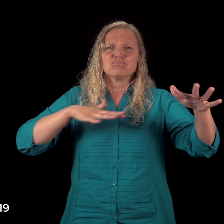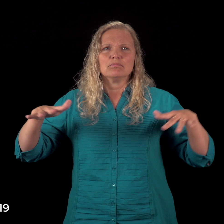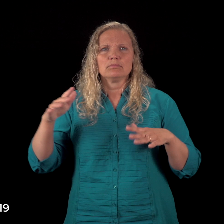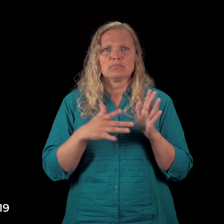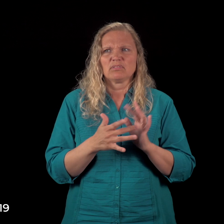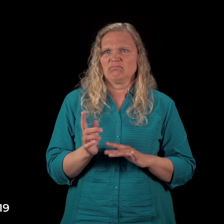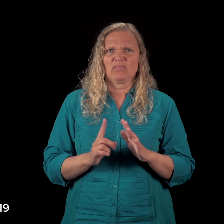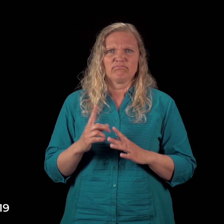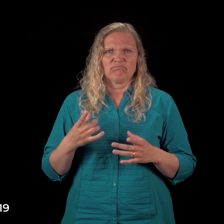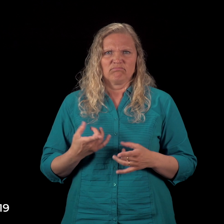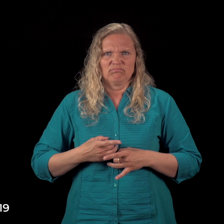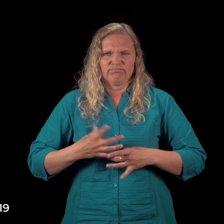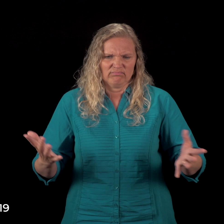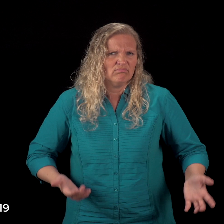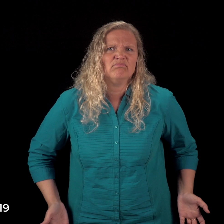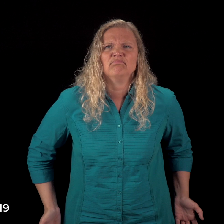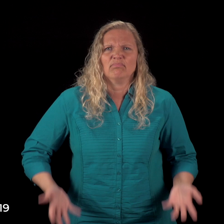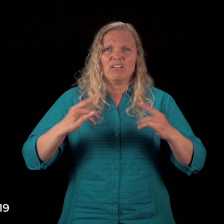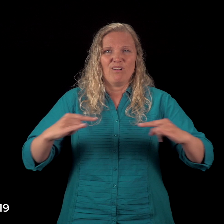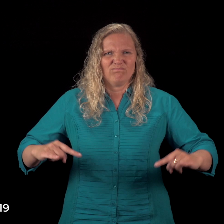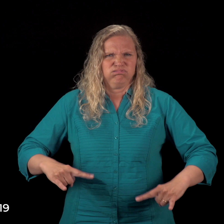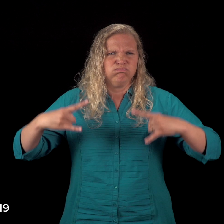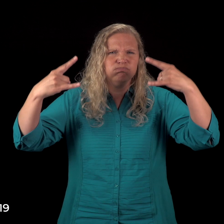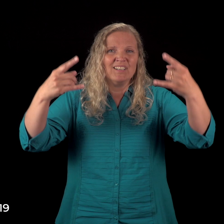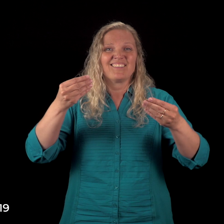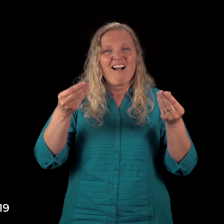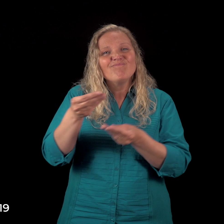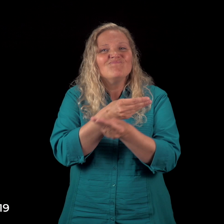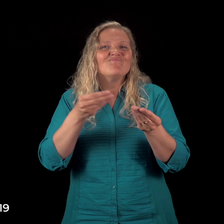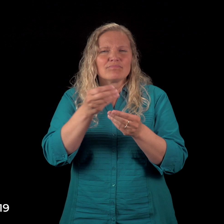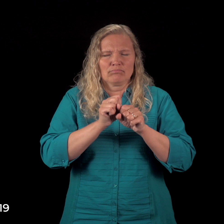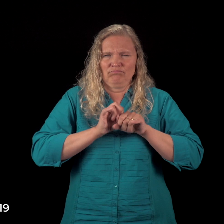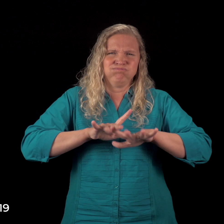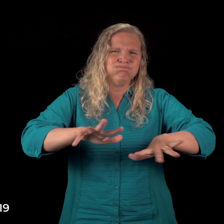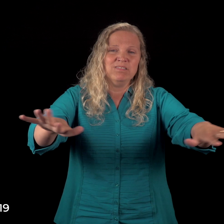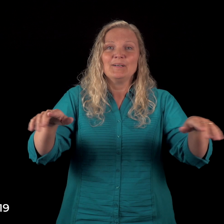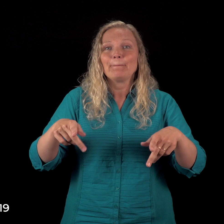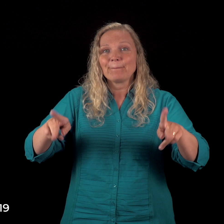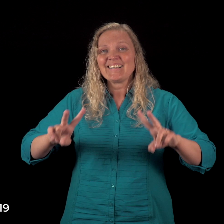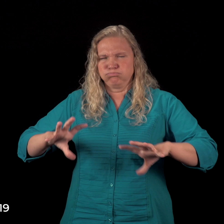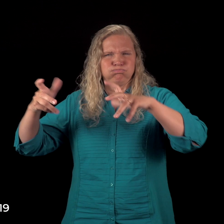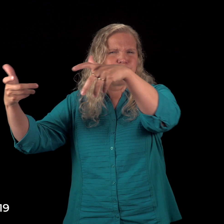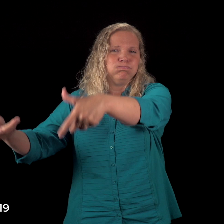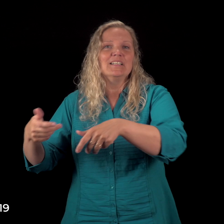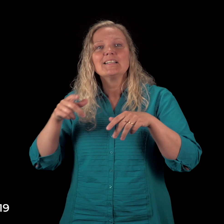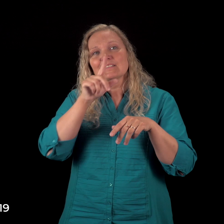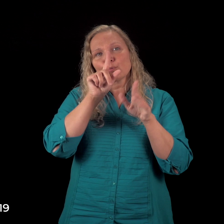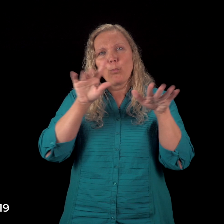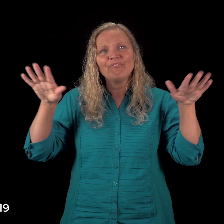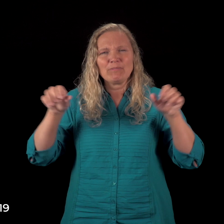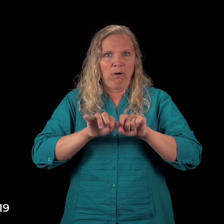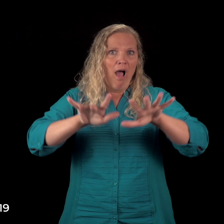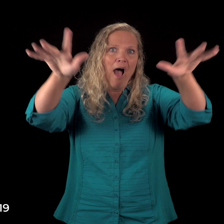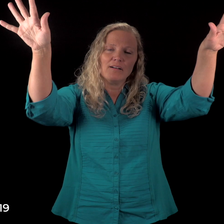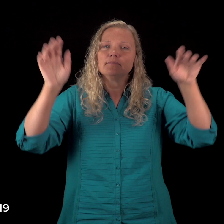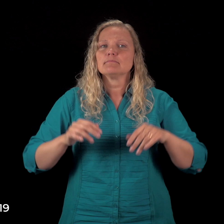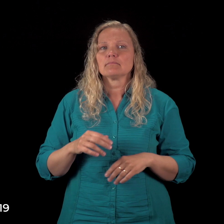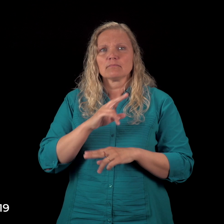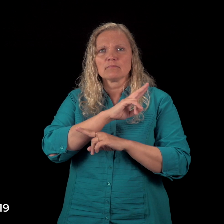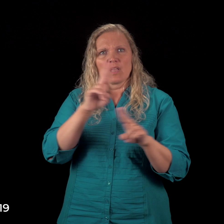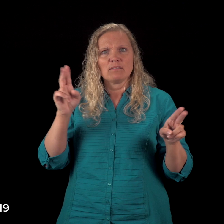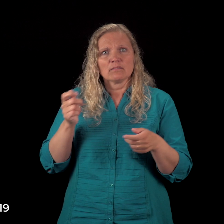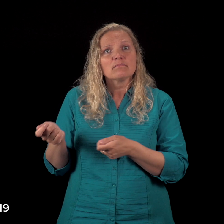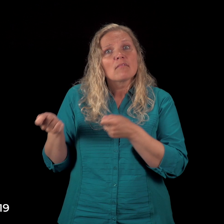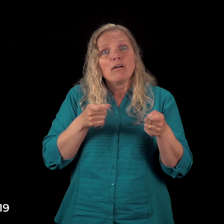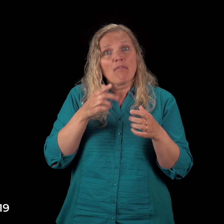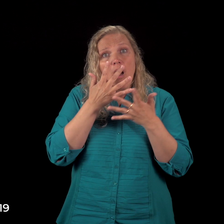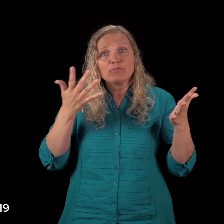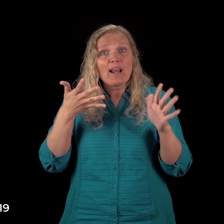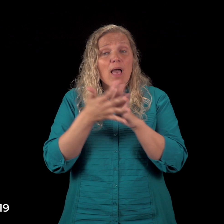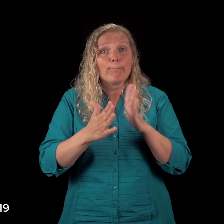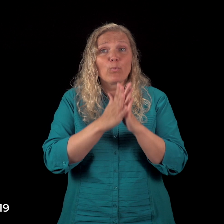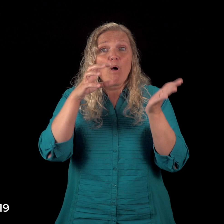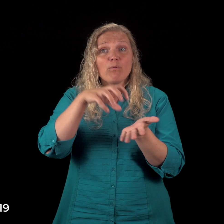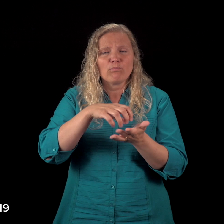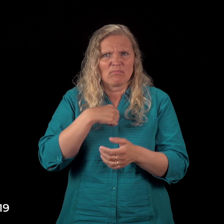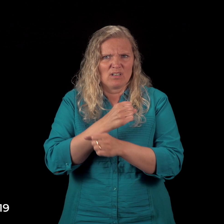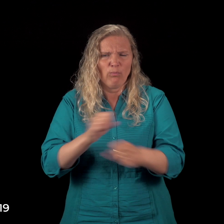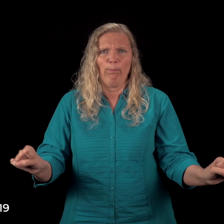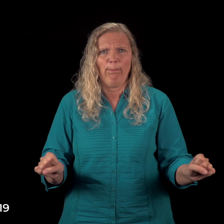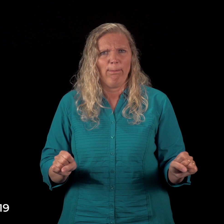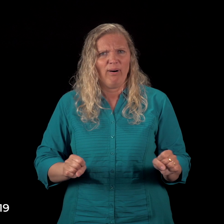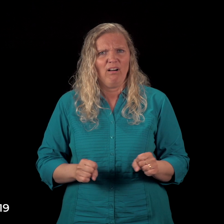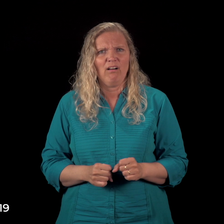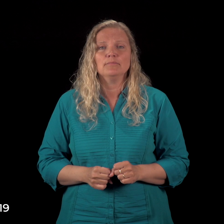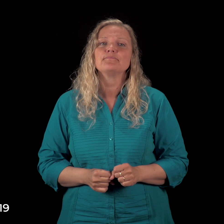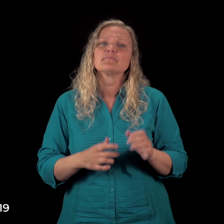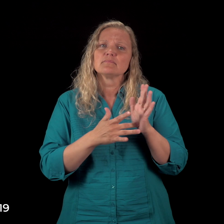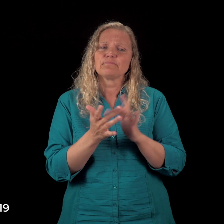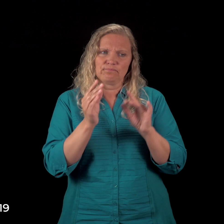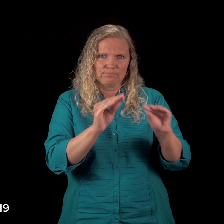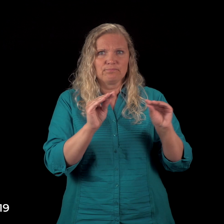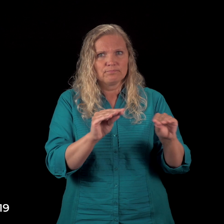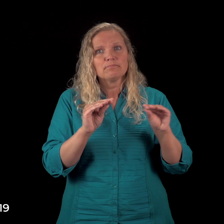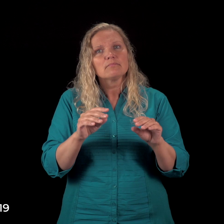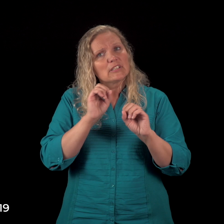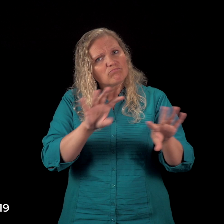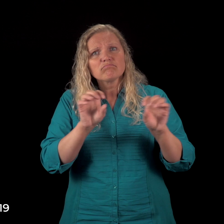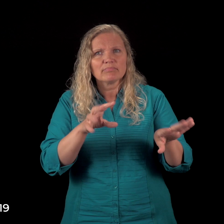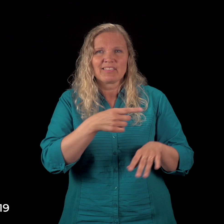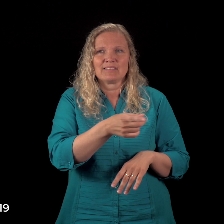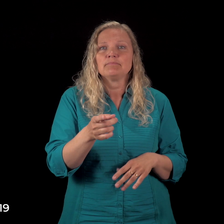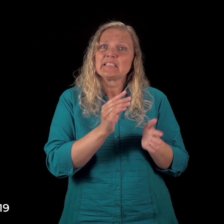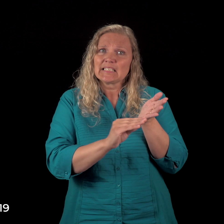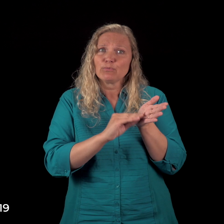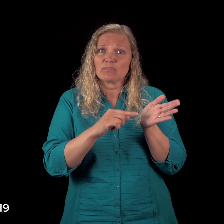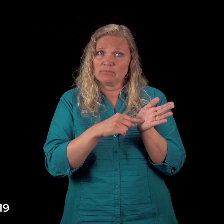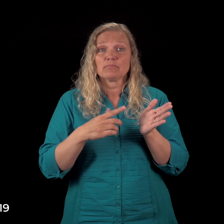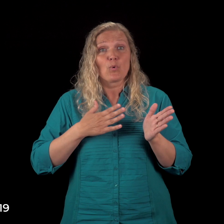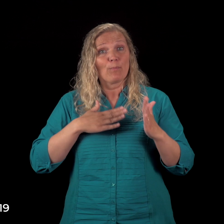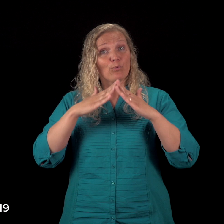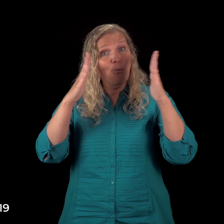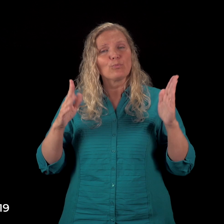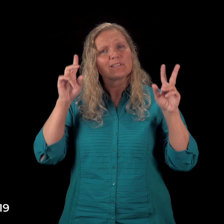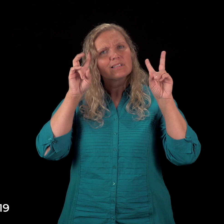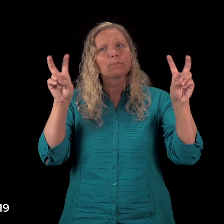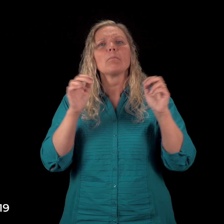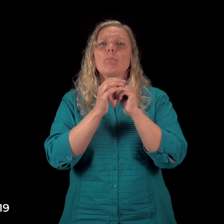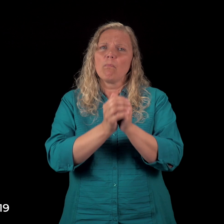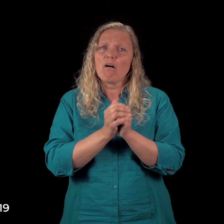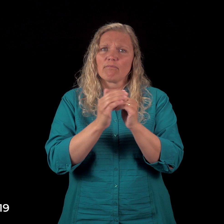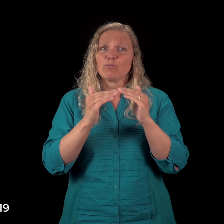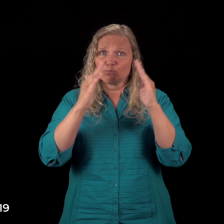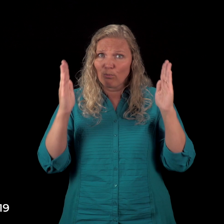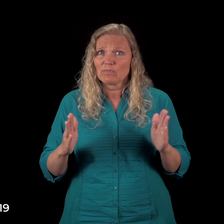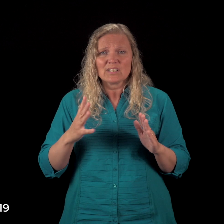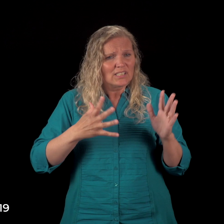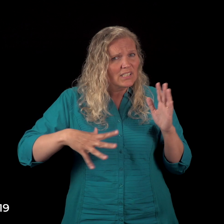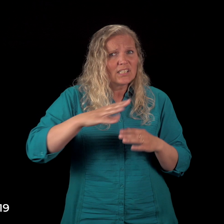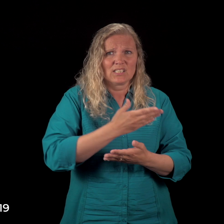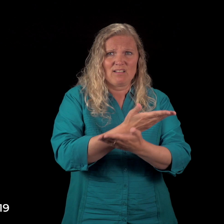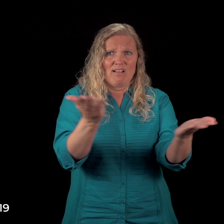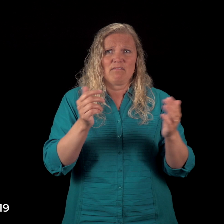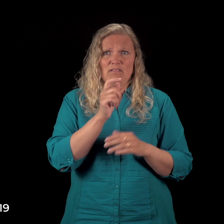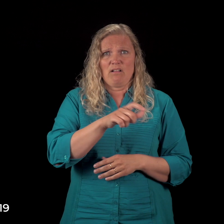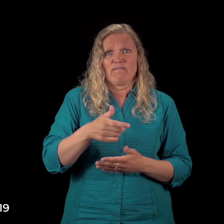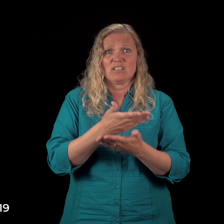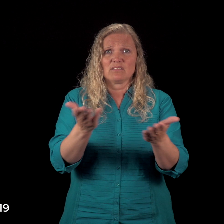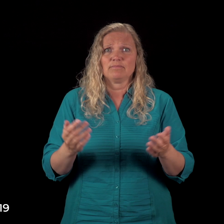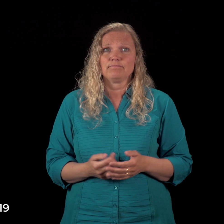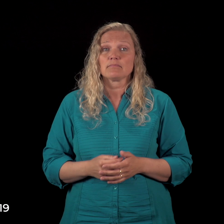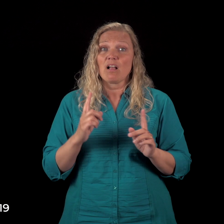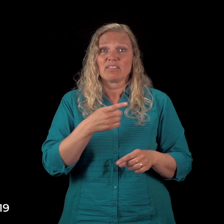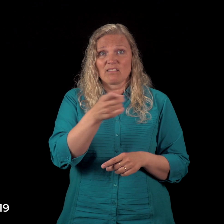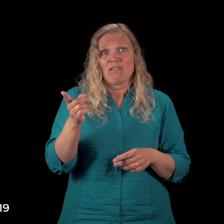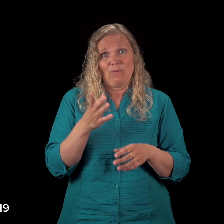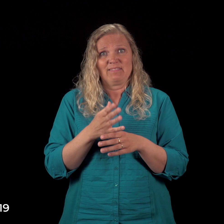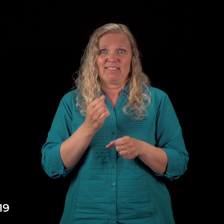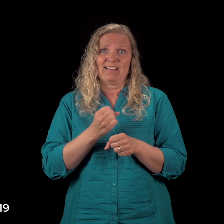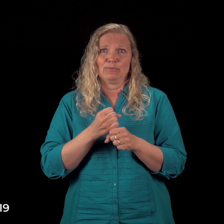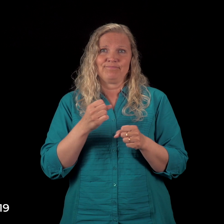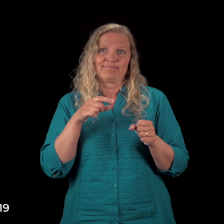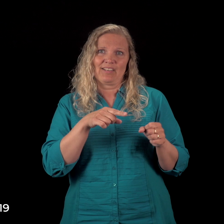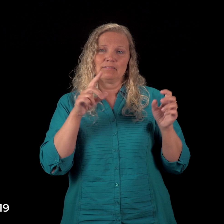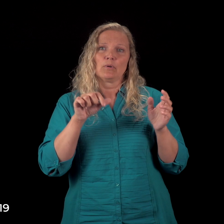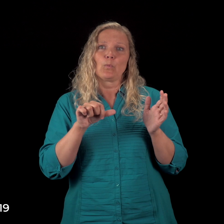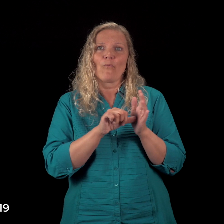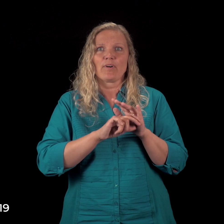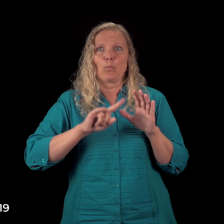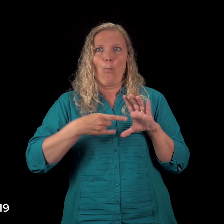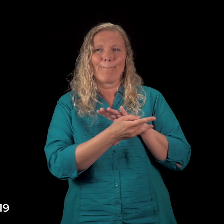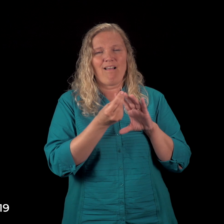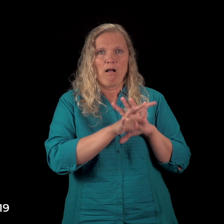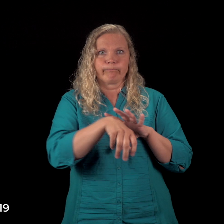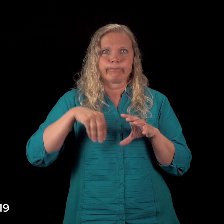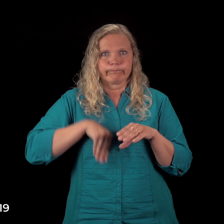And He would not allow anyone to carry merchandise through the temple courts. Then Jesus began to teach them, and He declared, “Is it not written: ‘My house will be called a house of prayer for all the nations’?